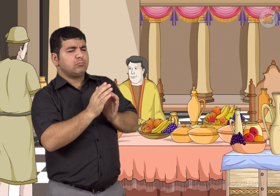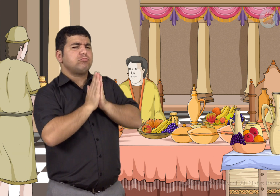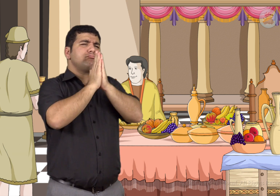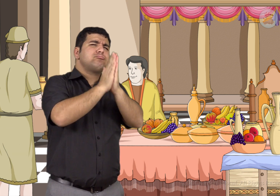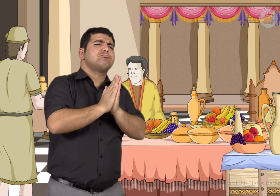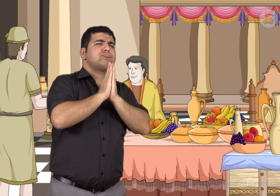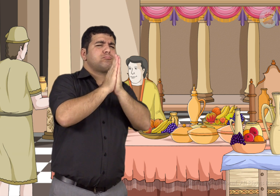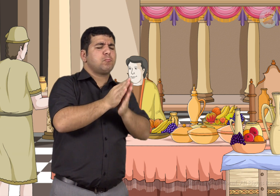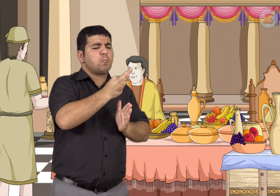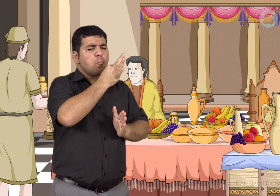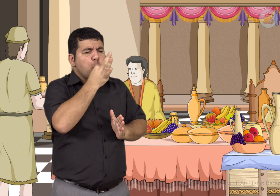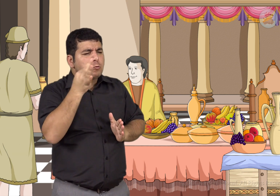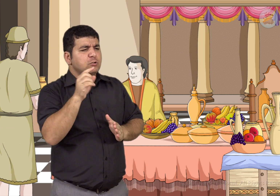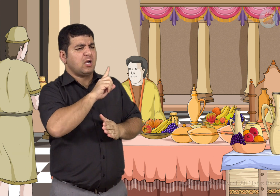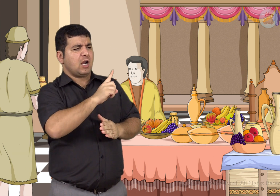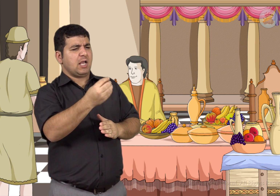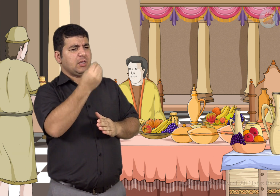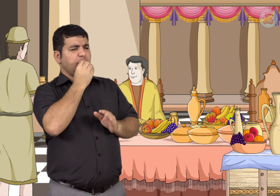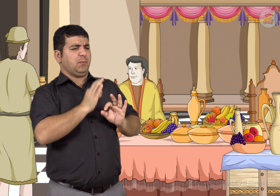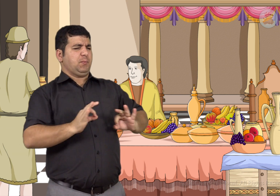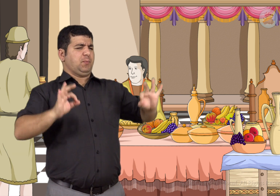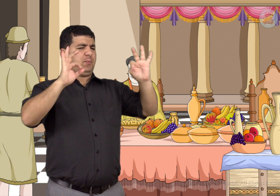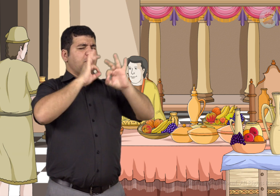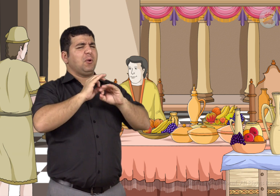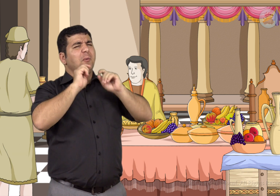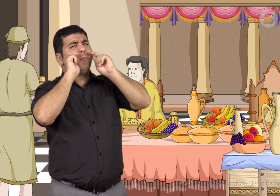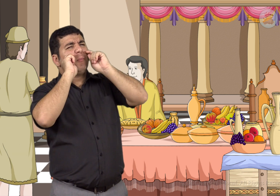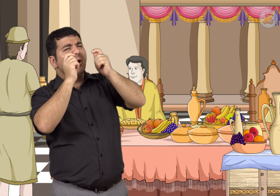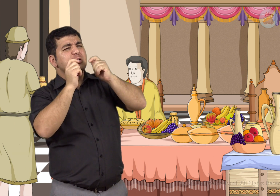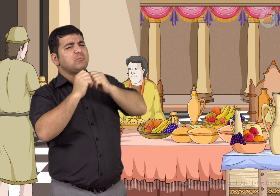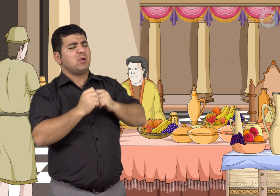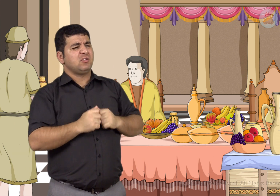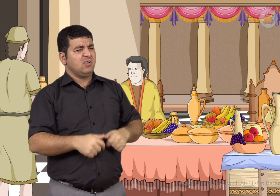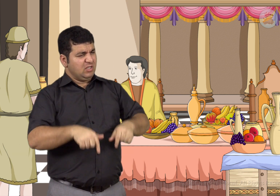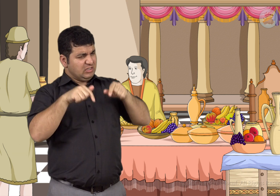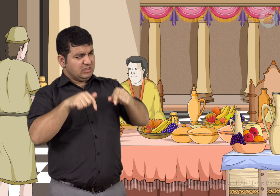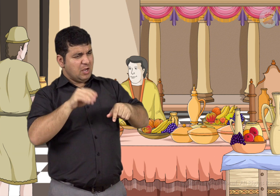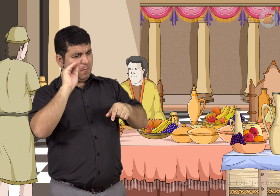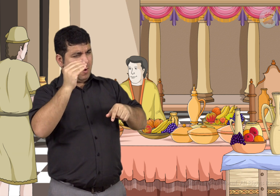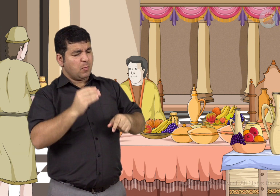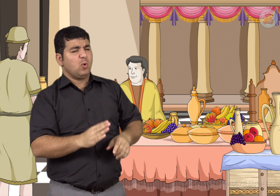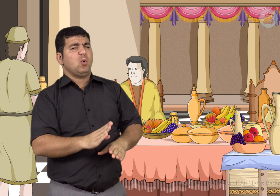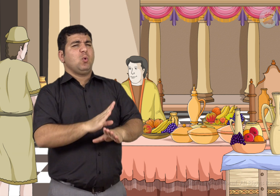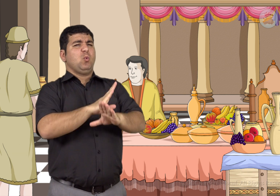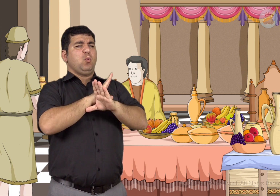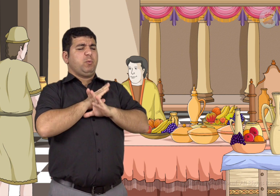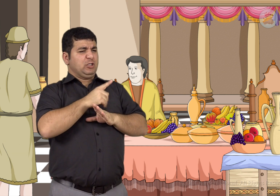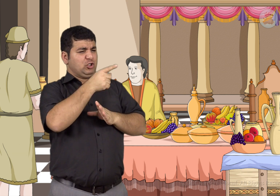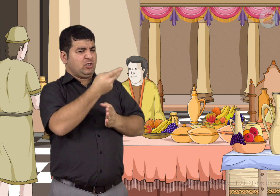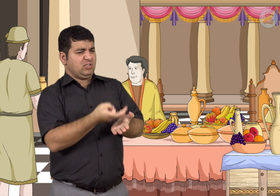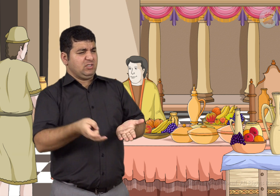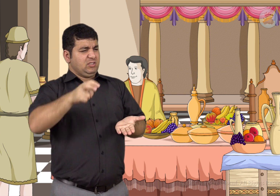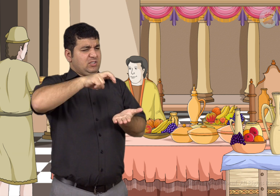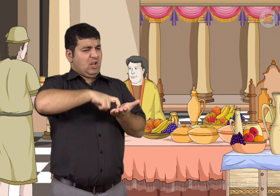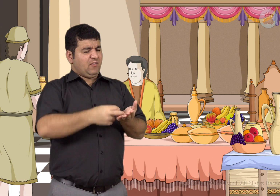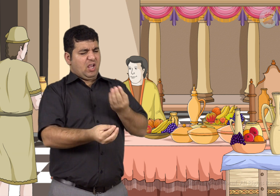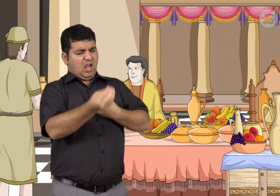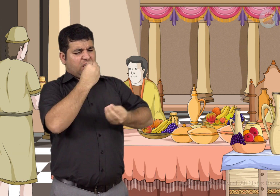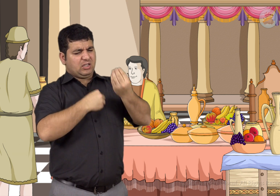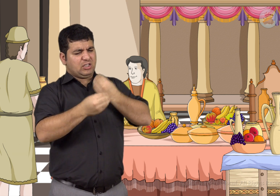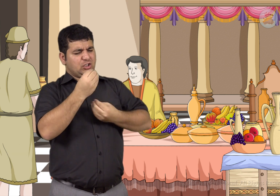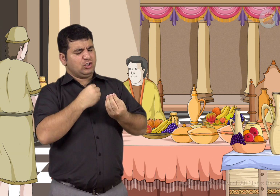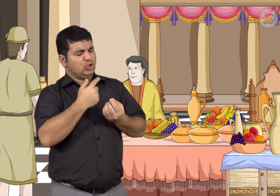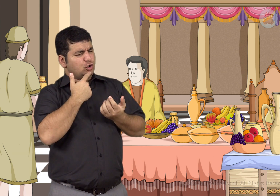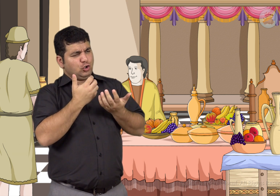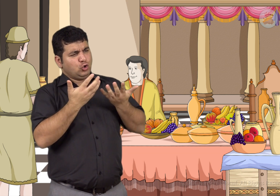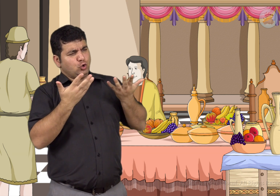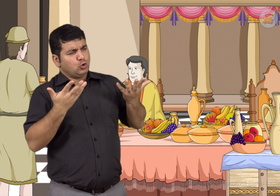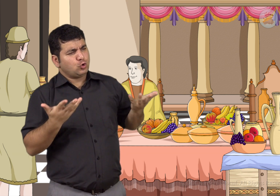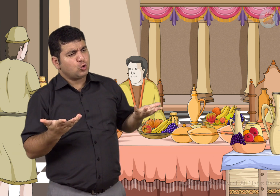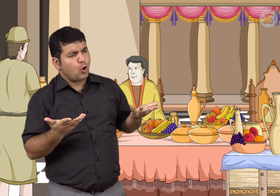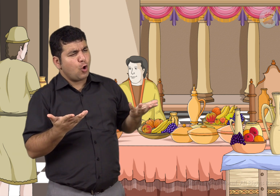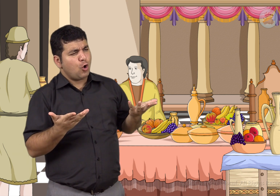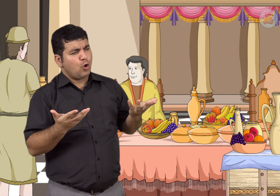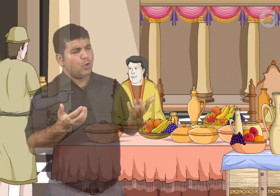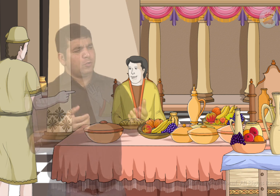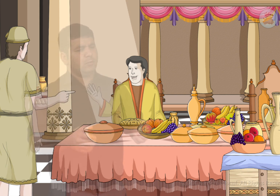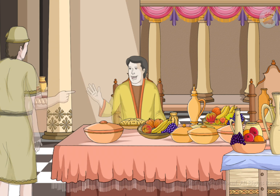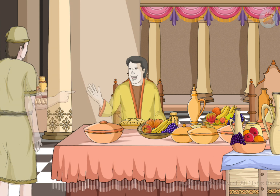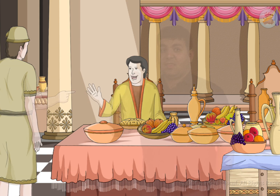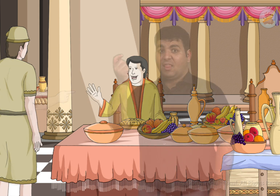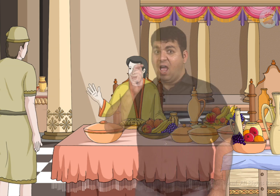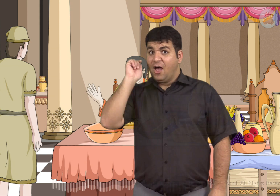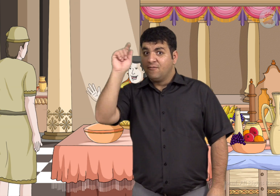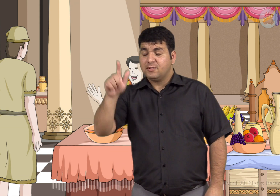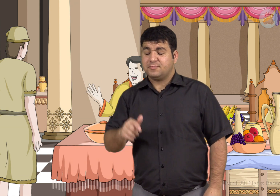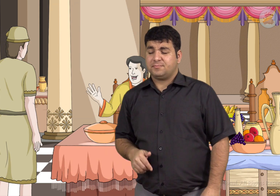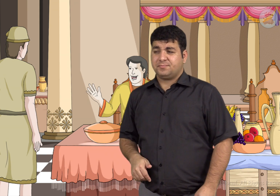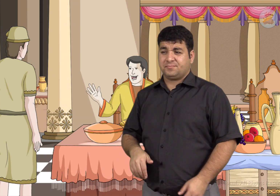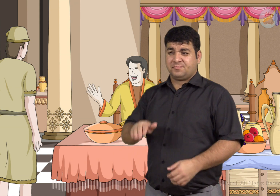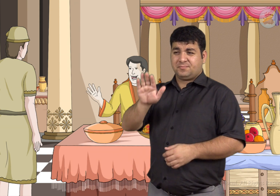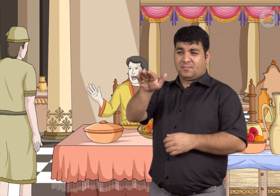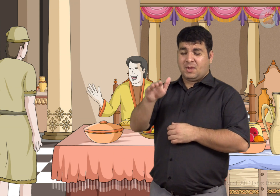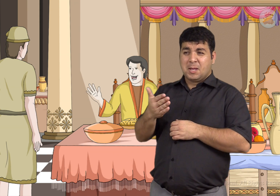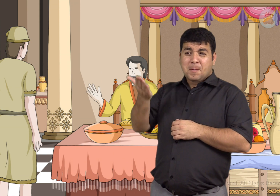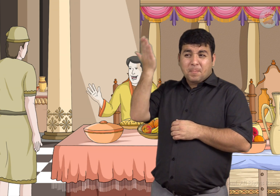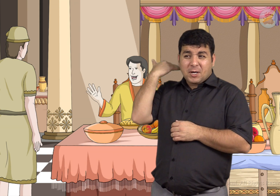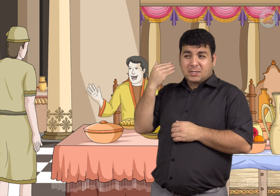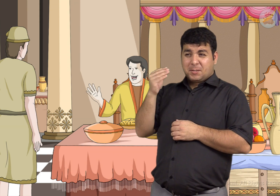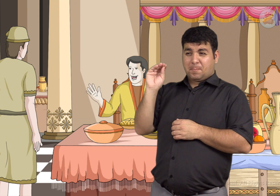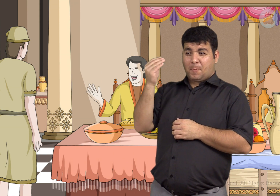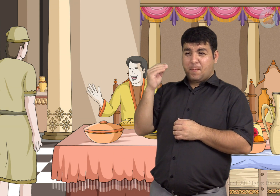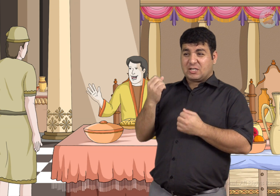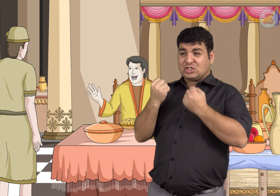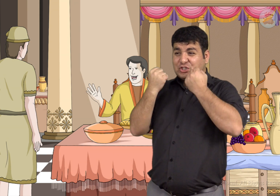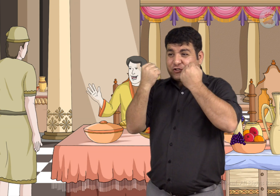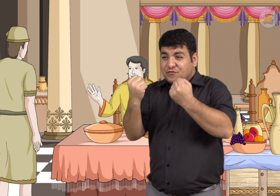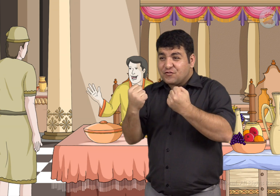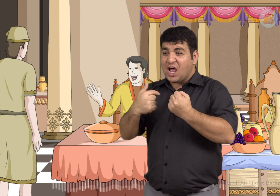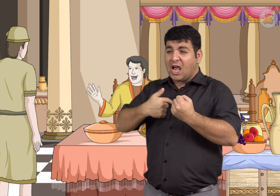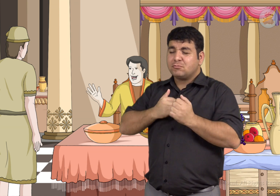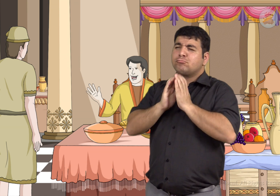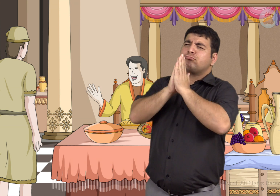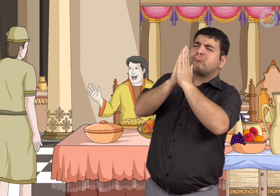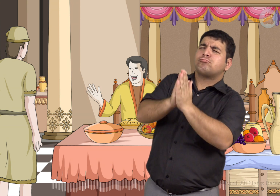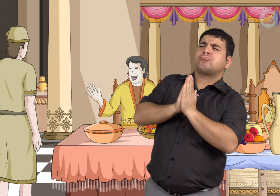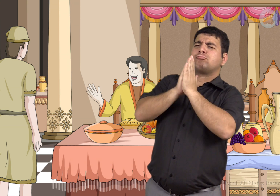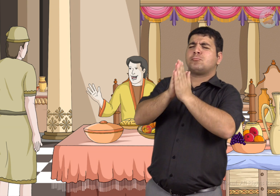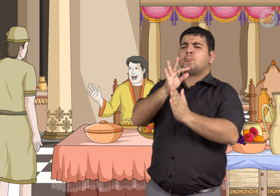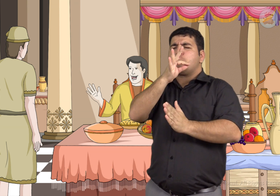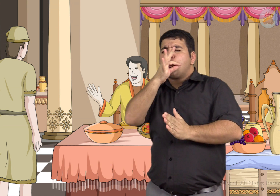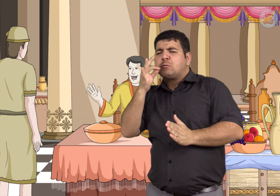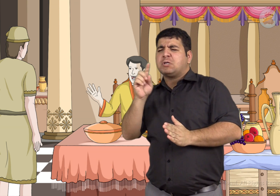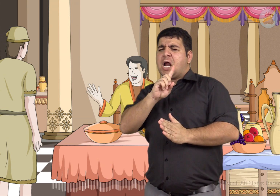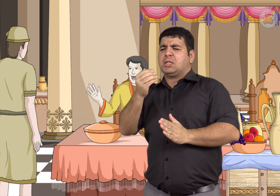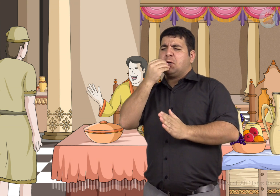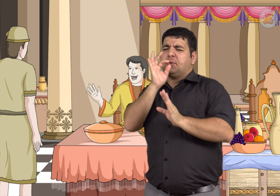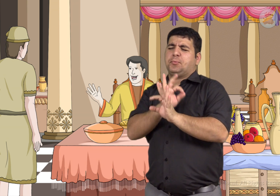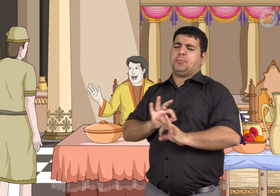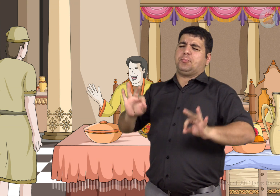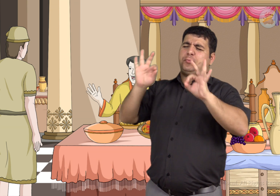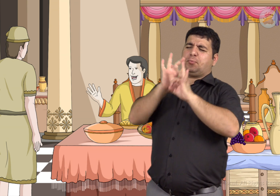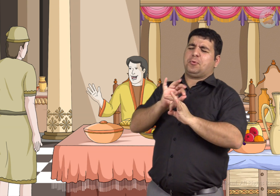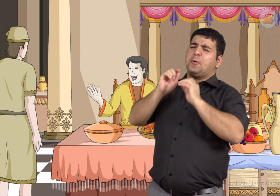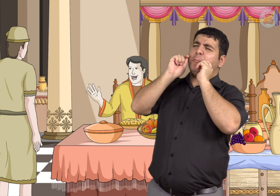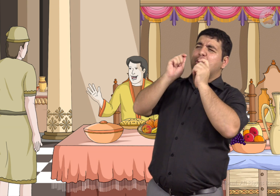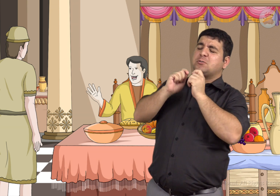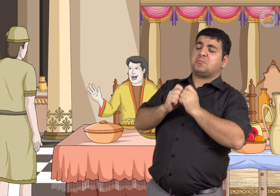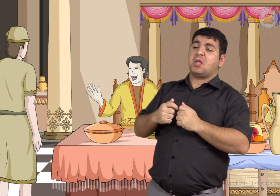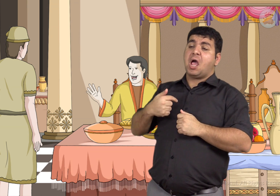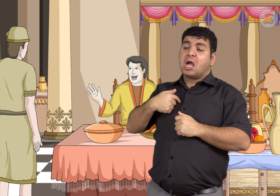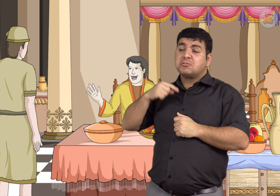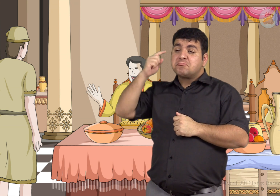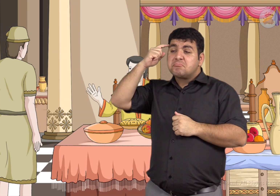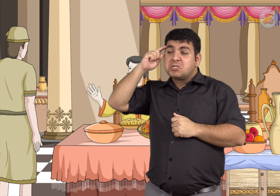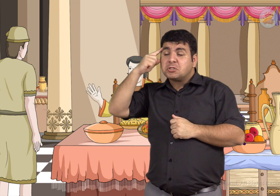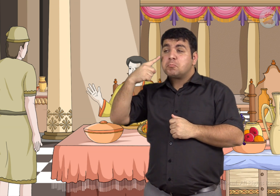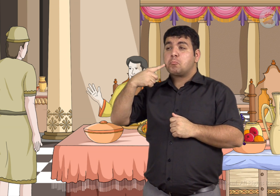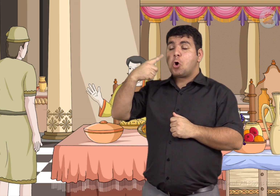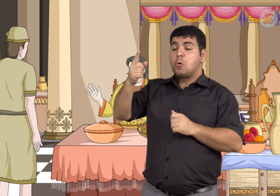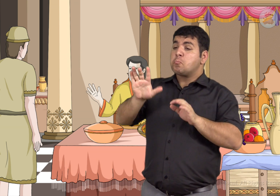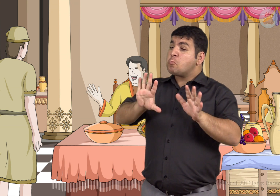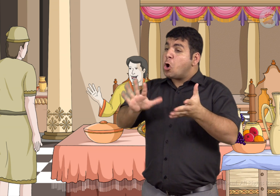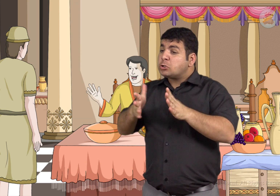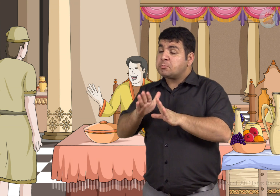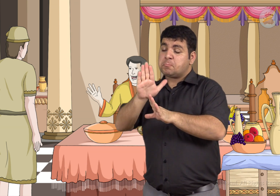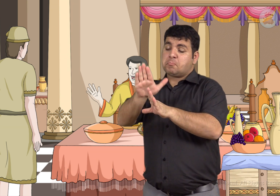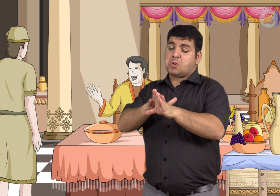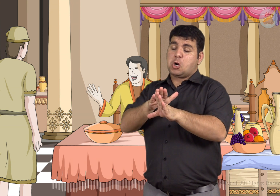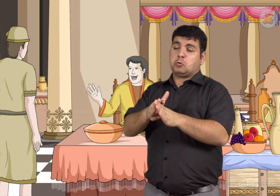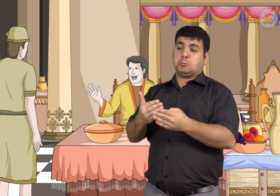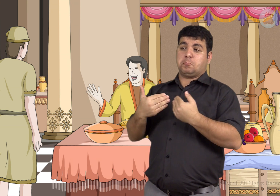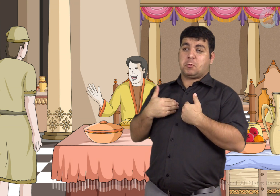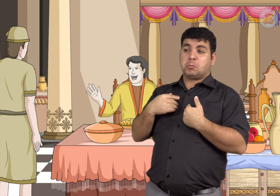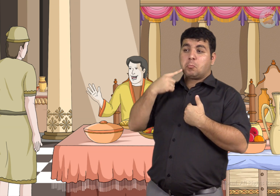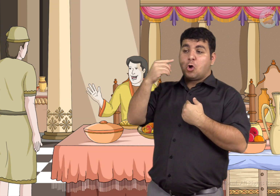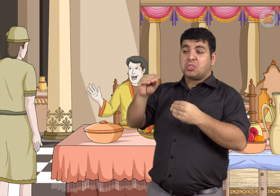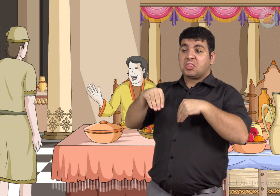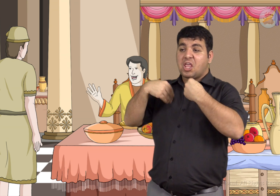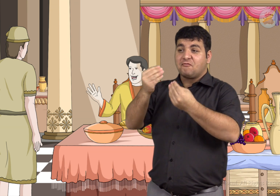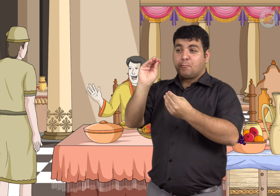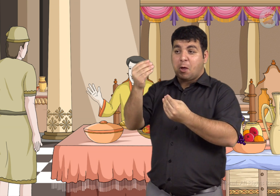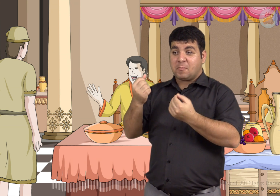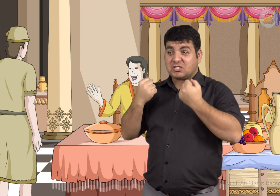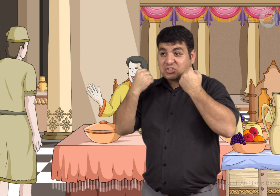David answered, “While the child was alive, I fasted and wept, for I said, ‘Who knows?